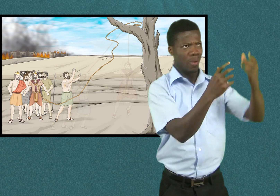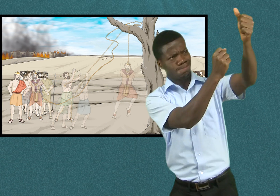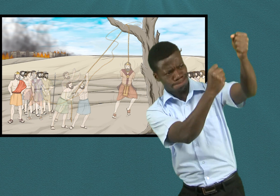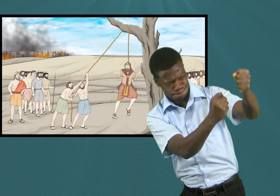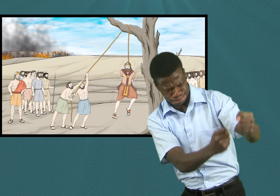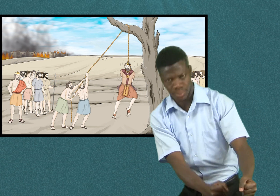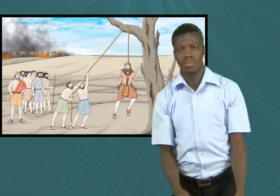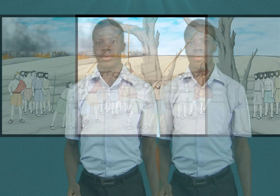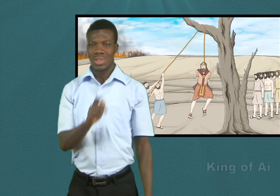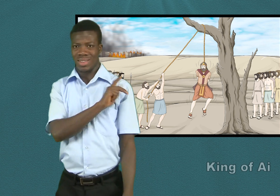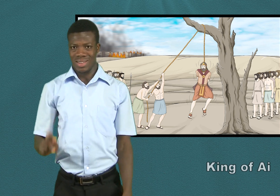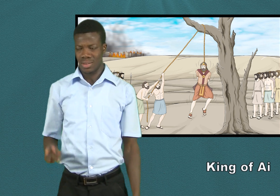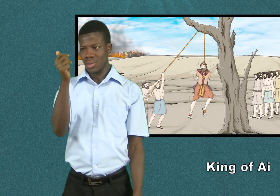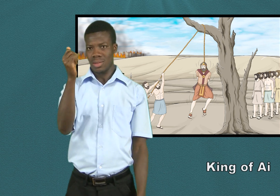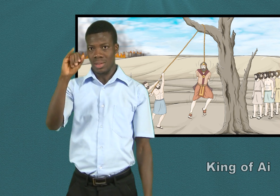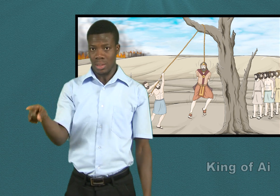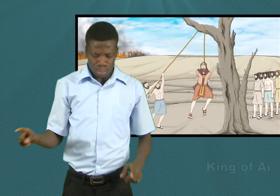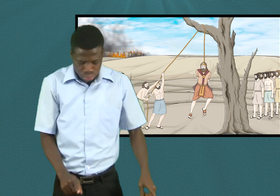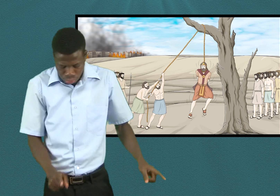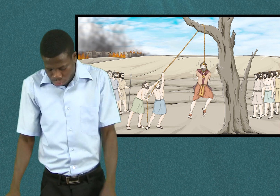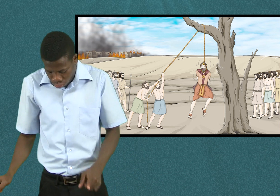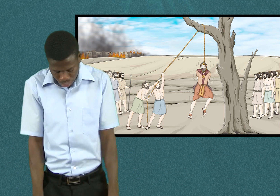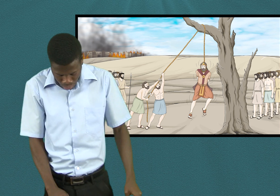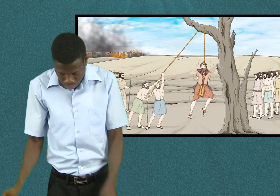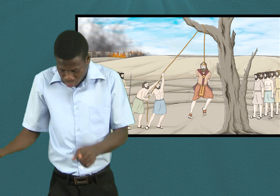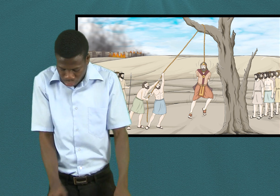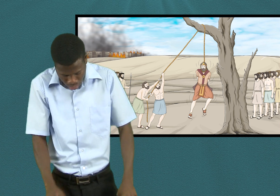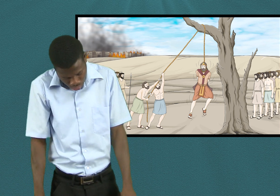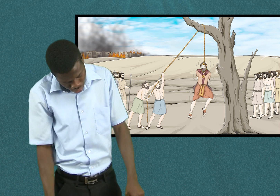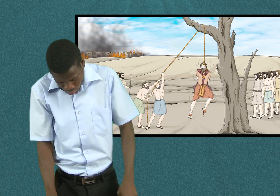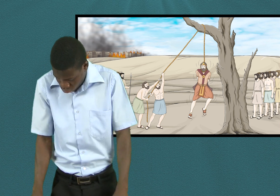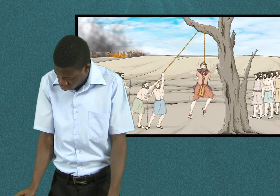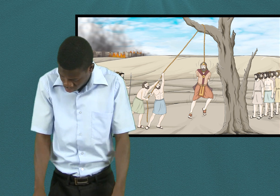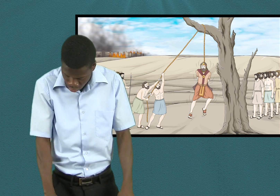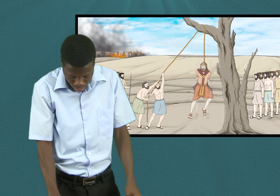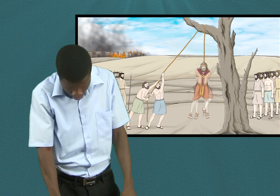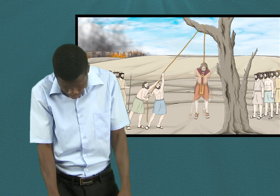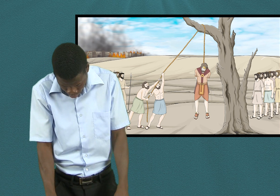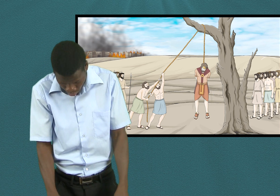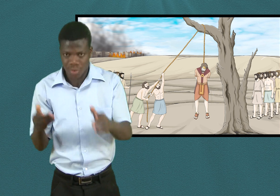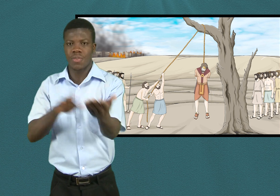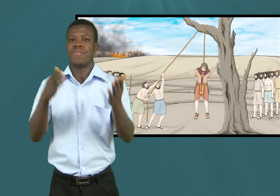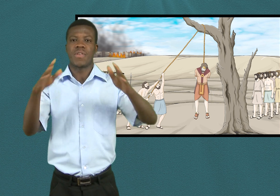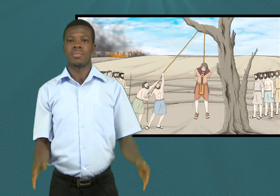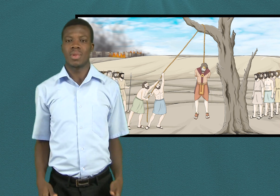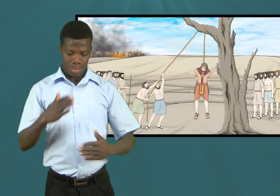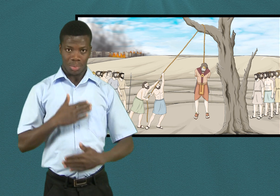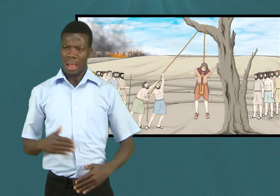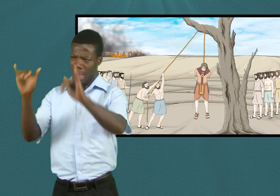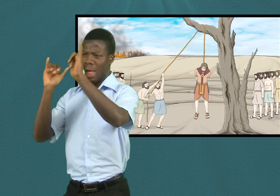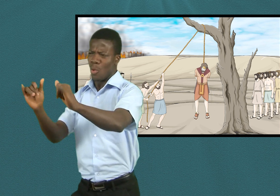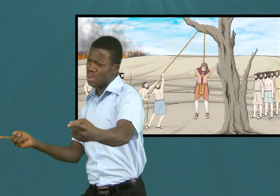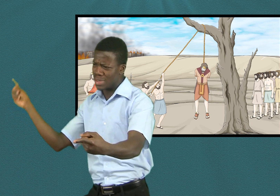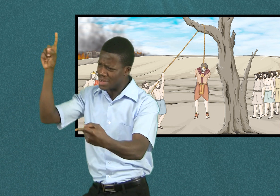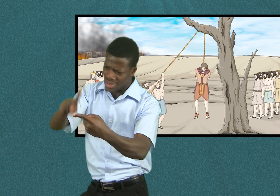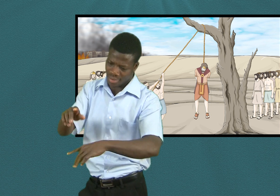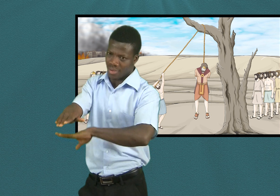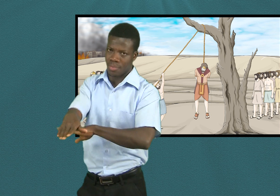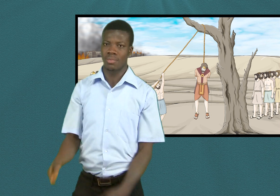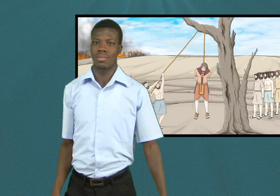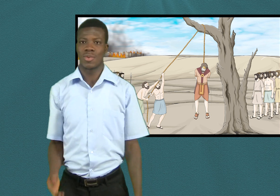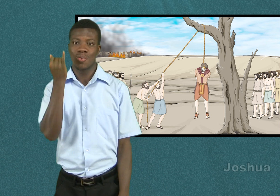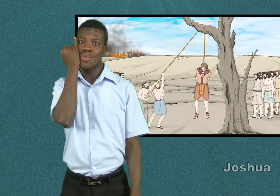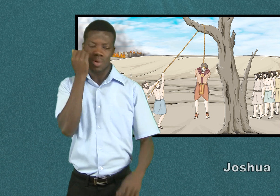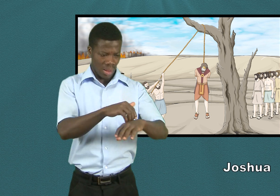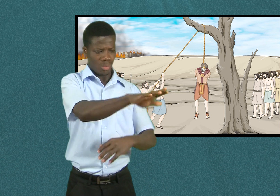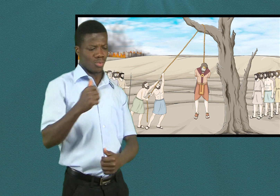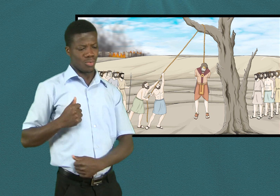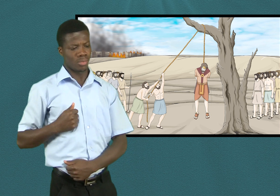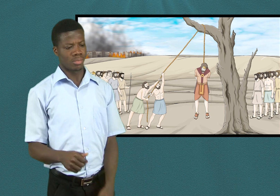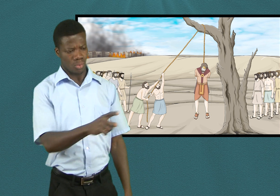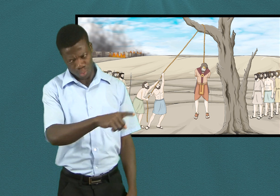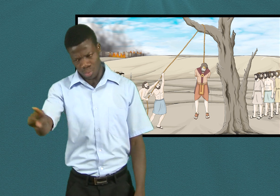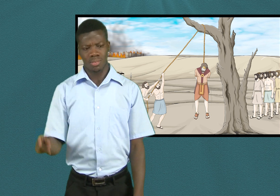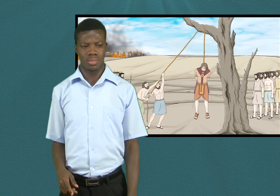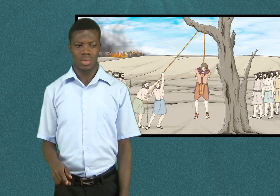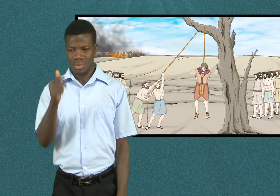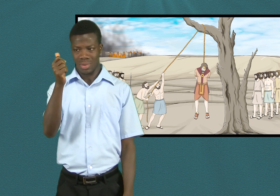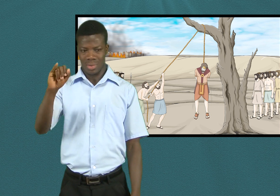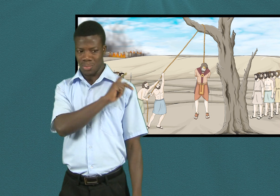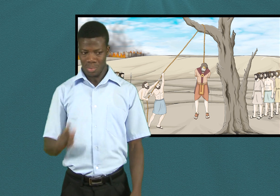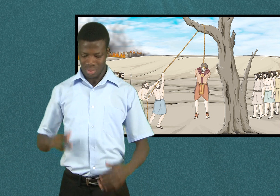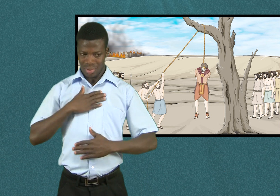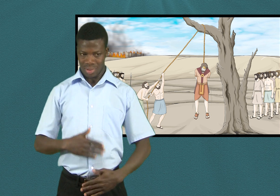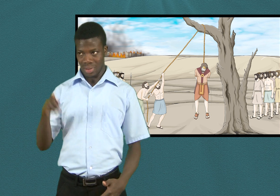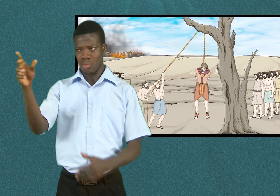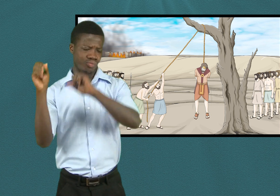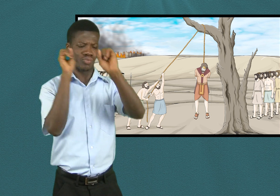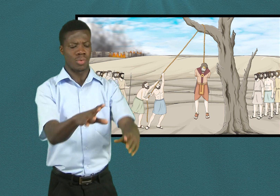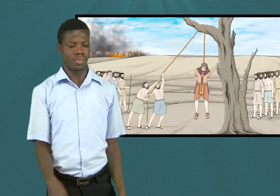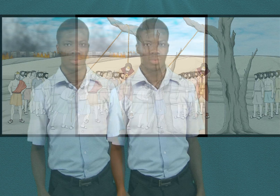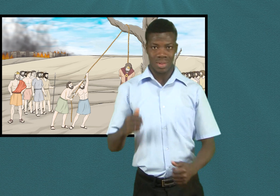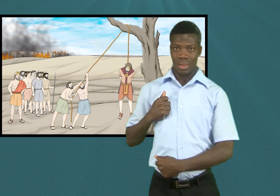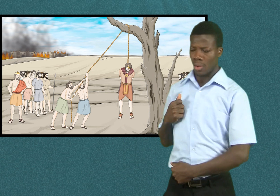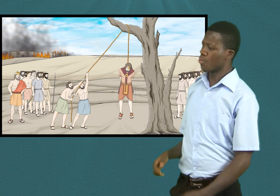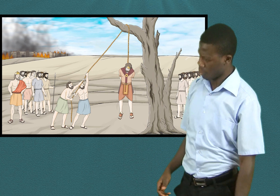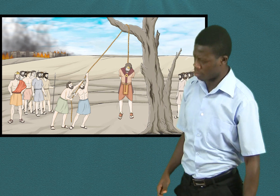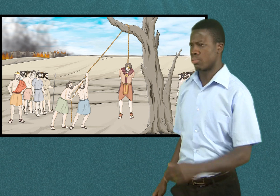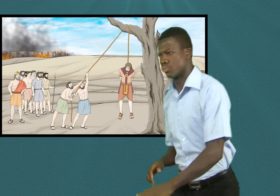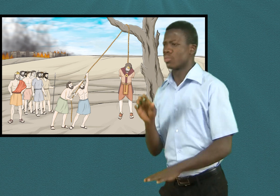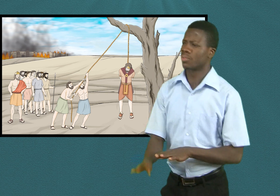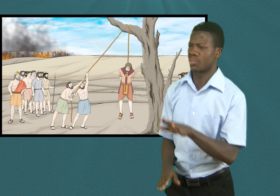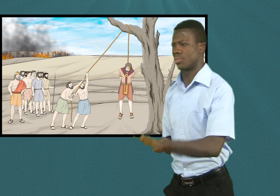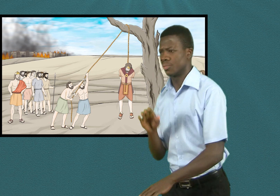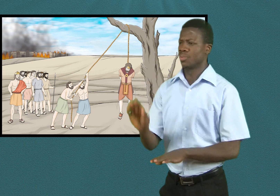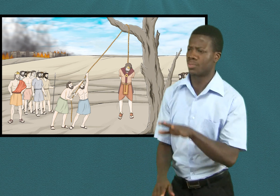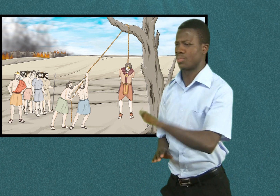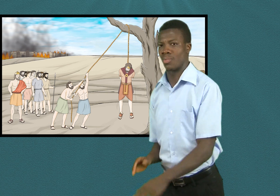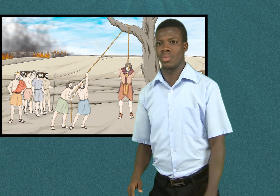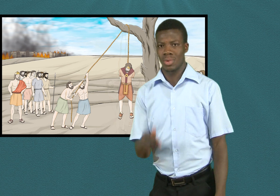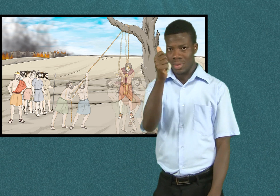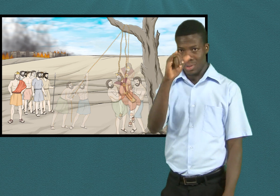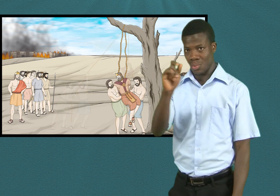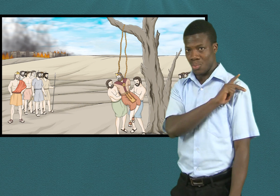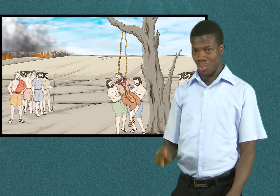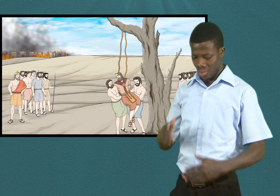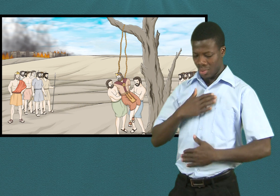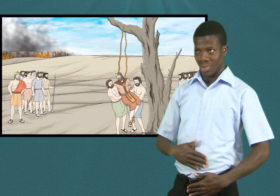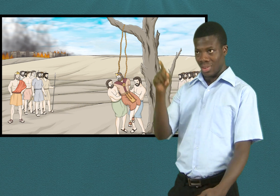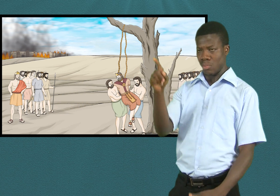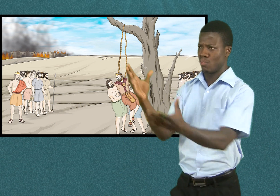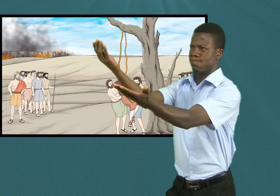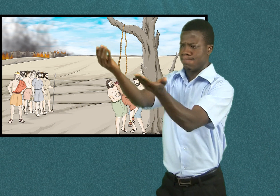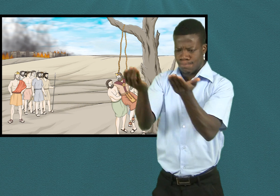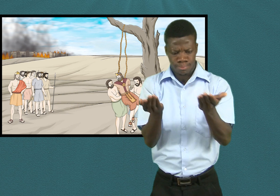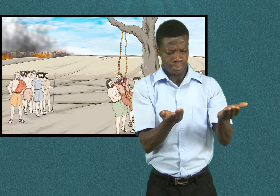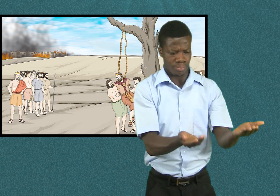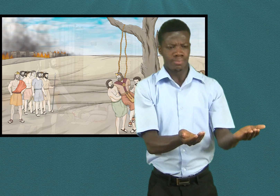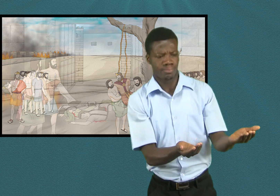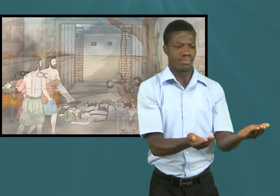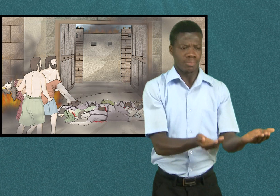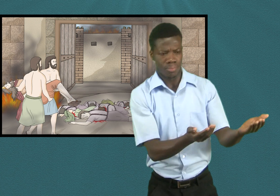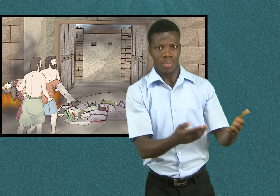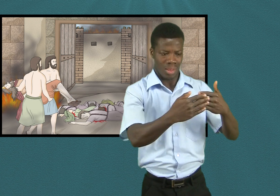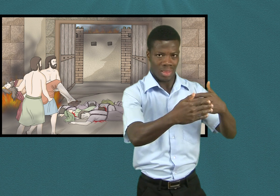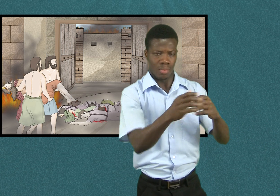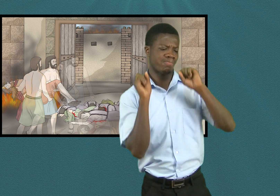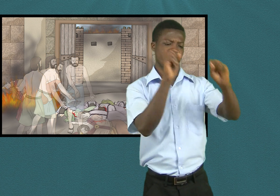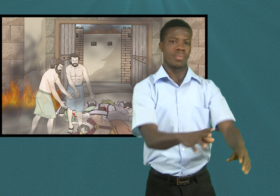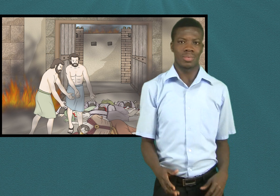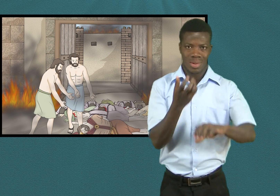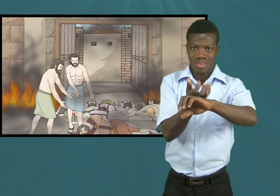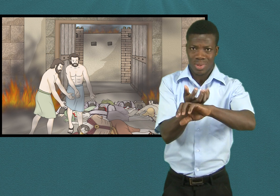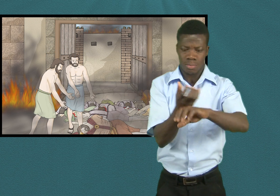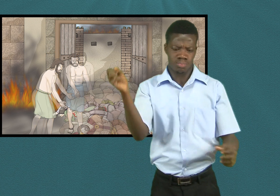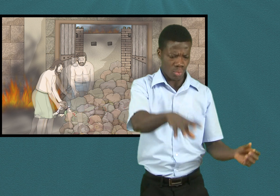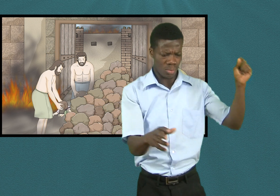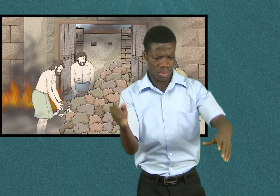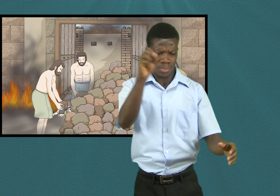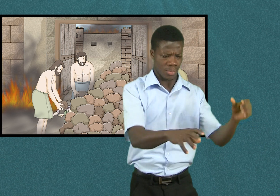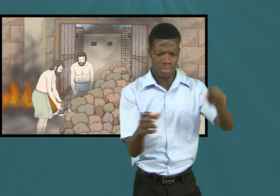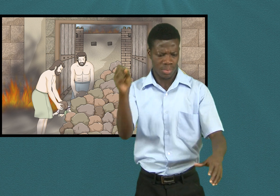He hung the king of Ai on a tree until evening, and at sunset Joshua commanded that they take down the body from the tree and throw it down at the entrance of the city gate.